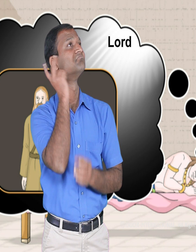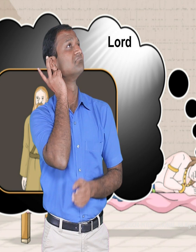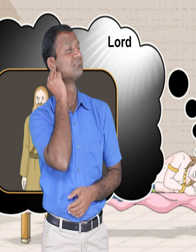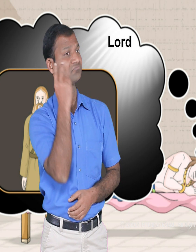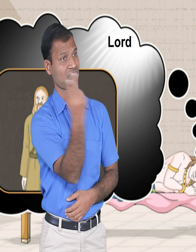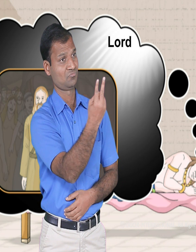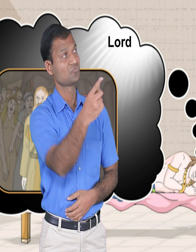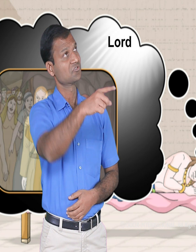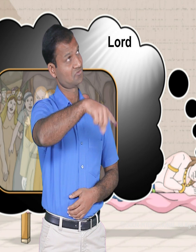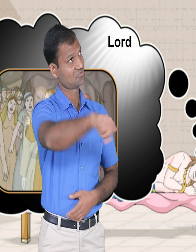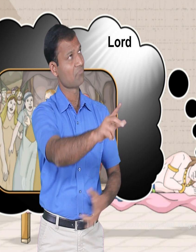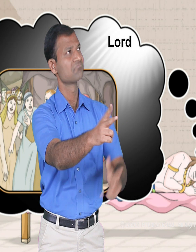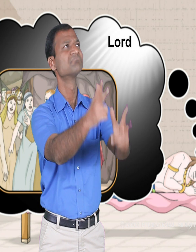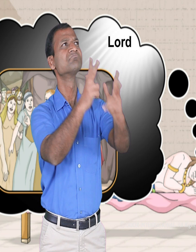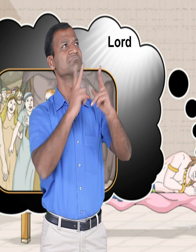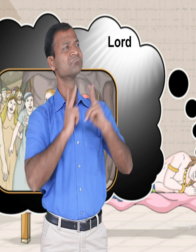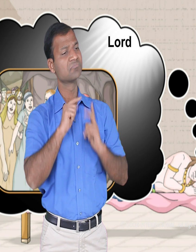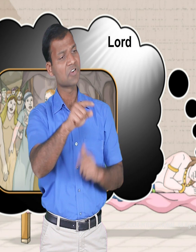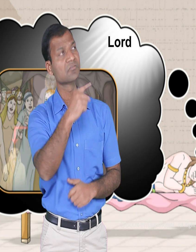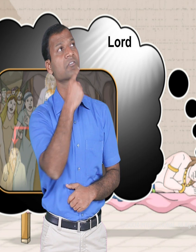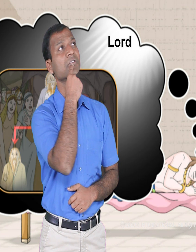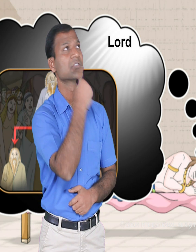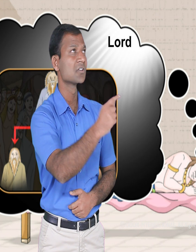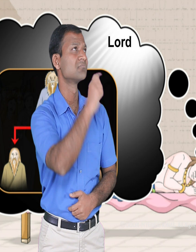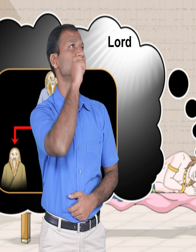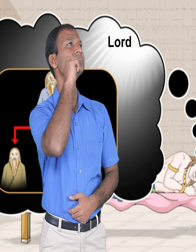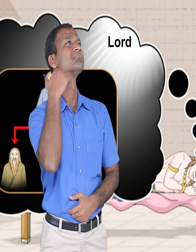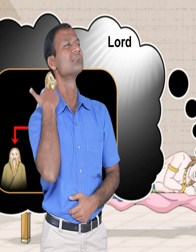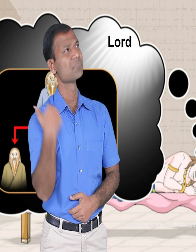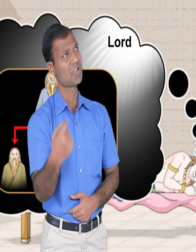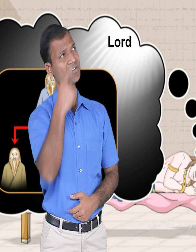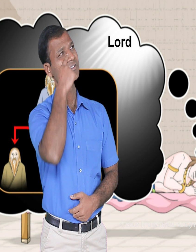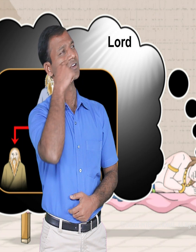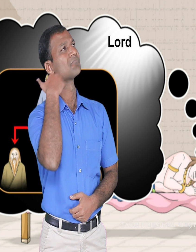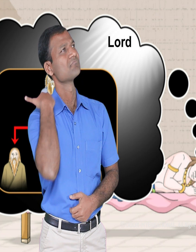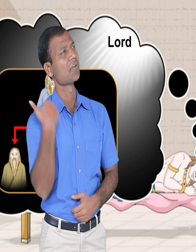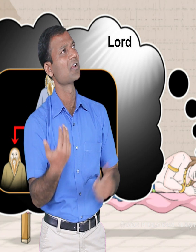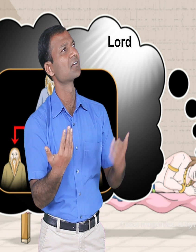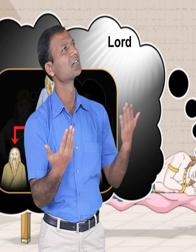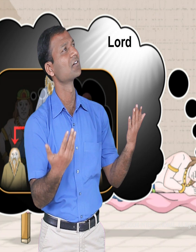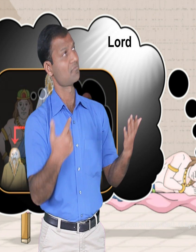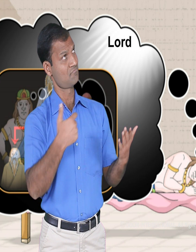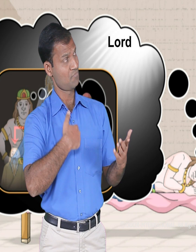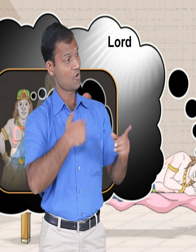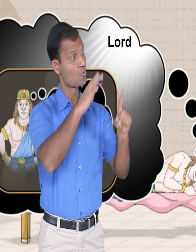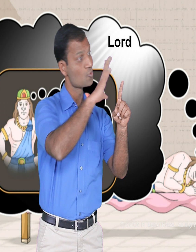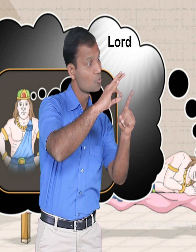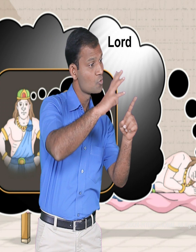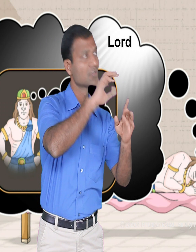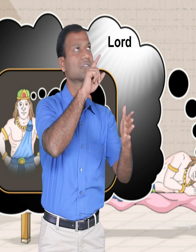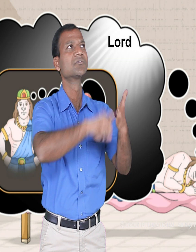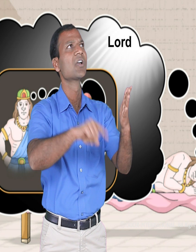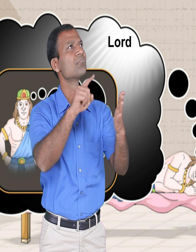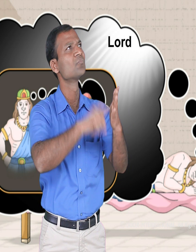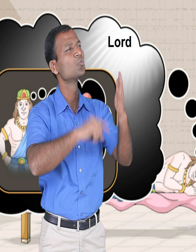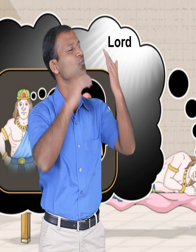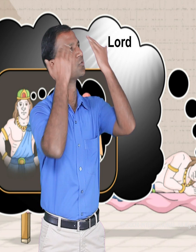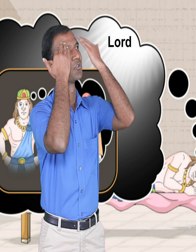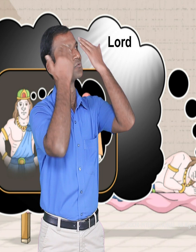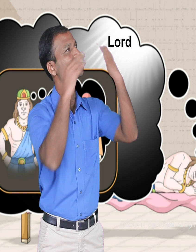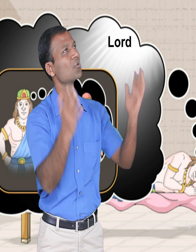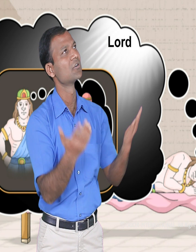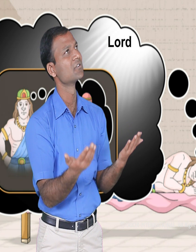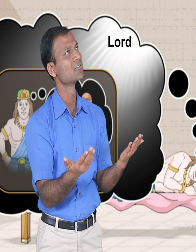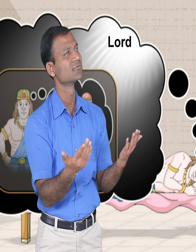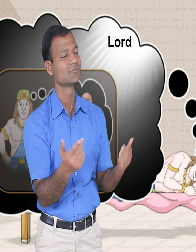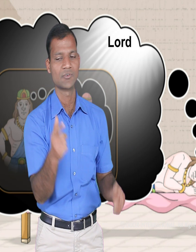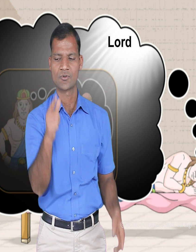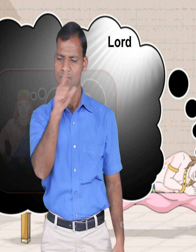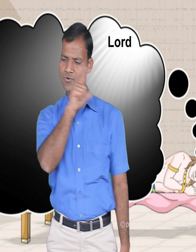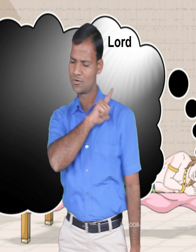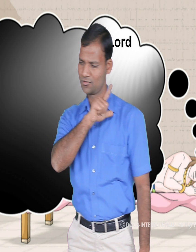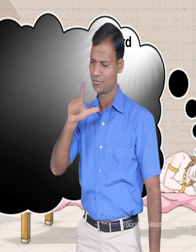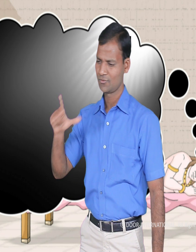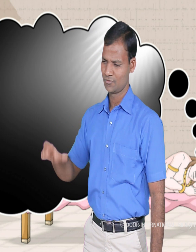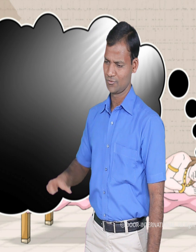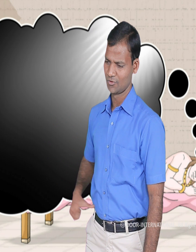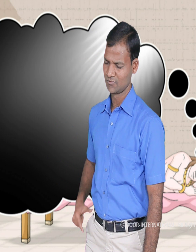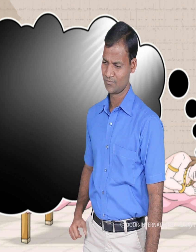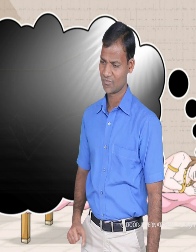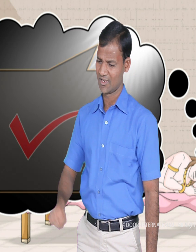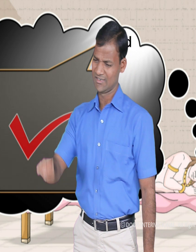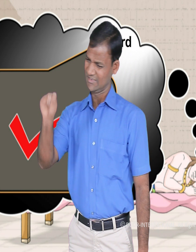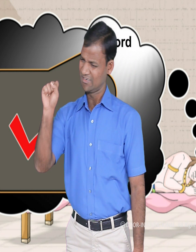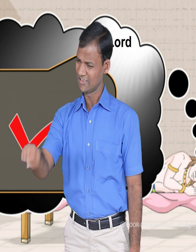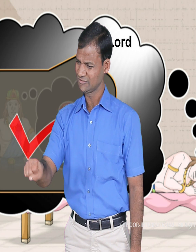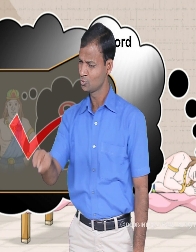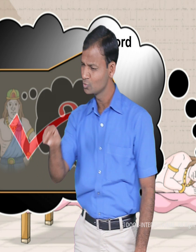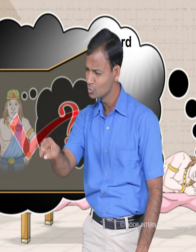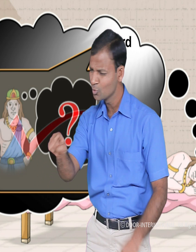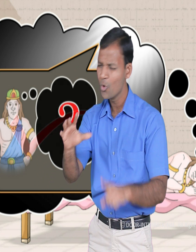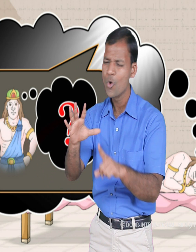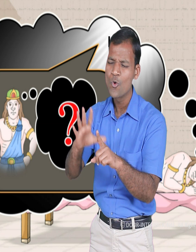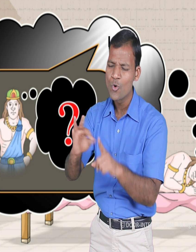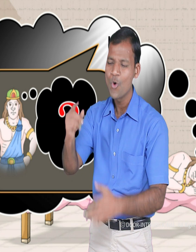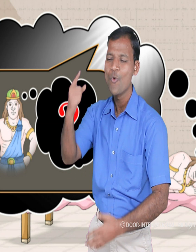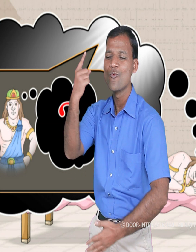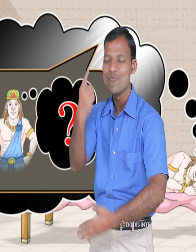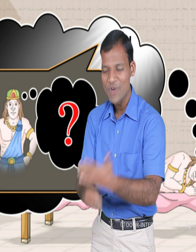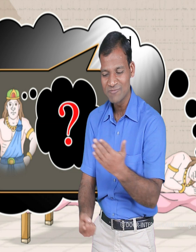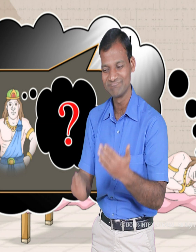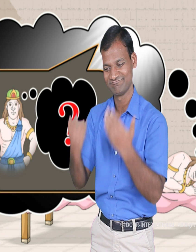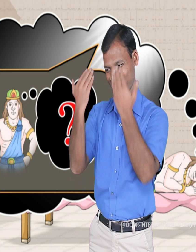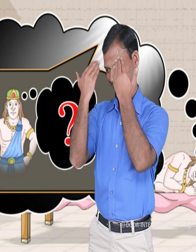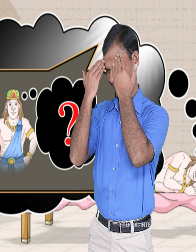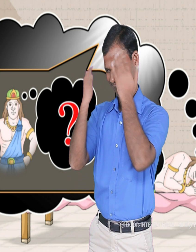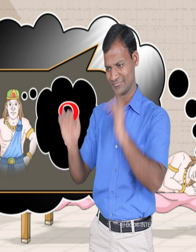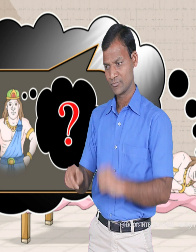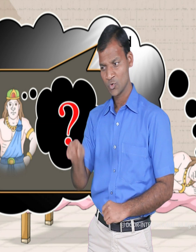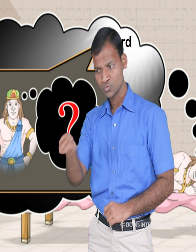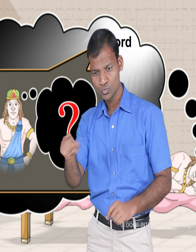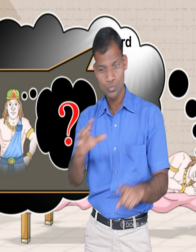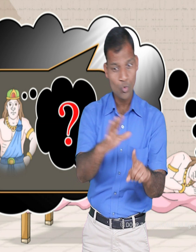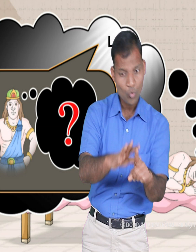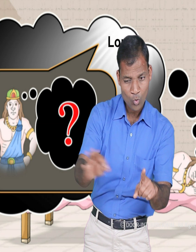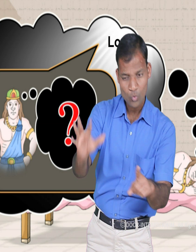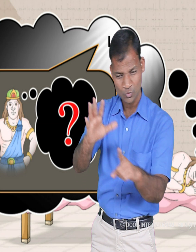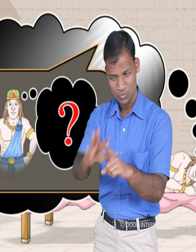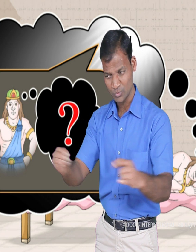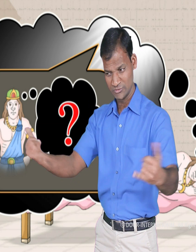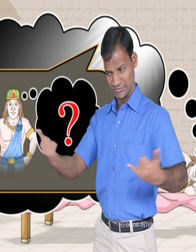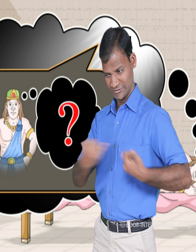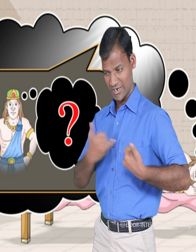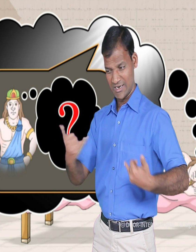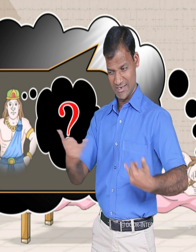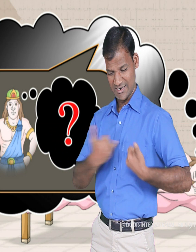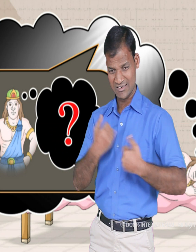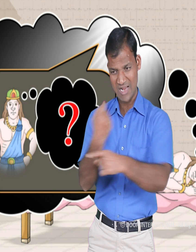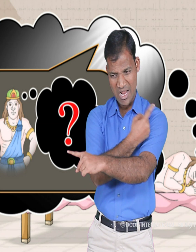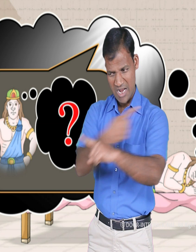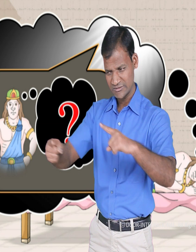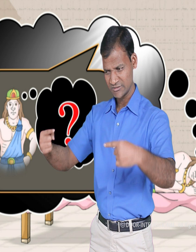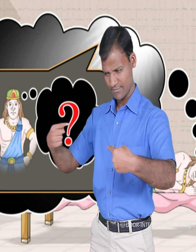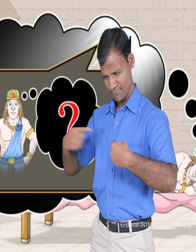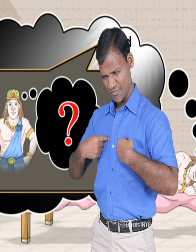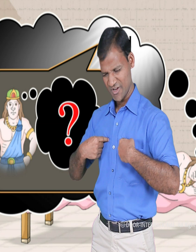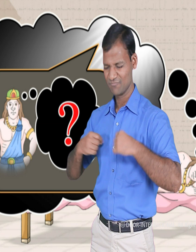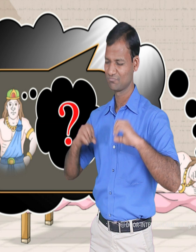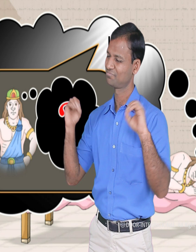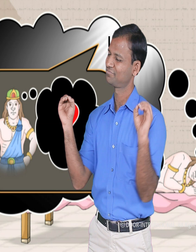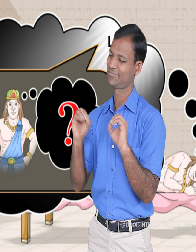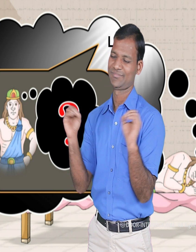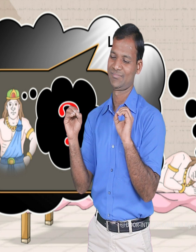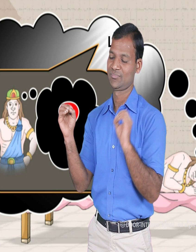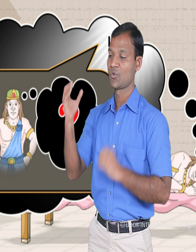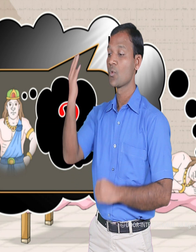Didn’t Abraham tell me, ‘She is my sister’? And she herself said, ‘He is my brother.’ I have done this in the integrity of my heart and the innocence of my hands.”